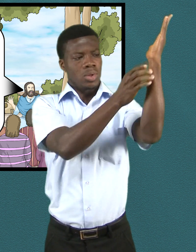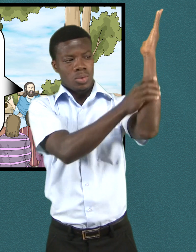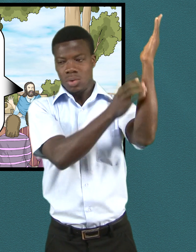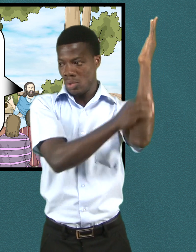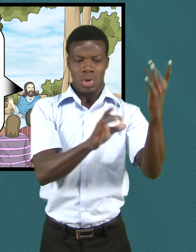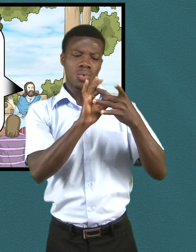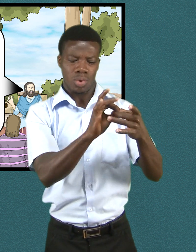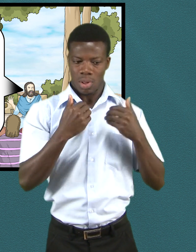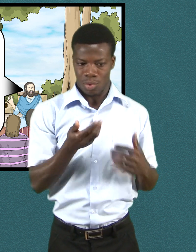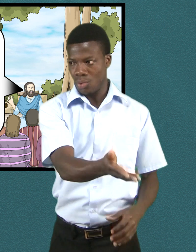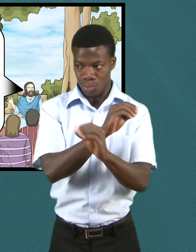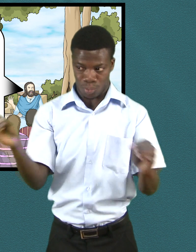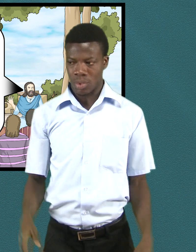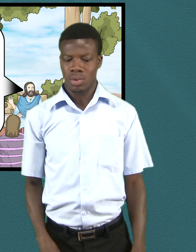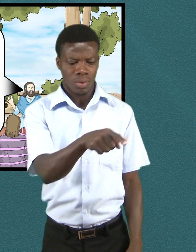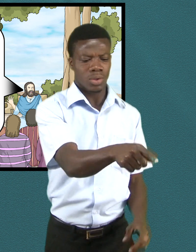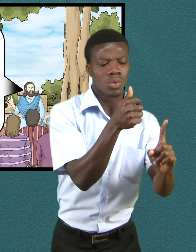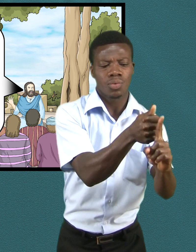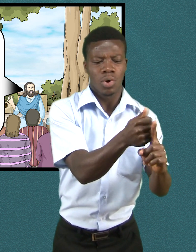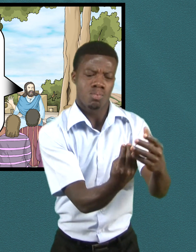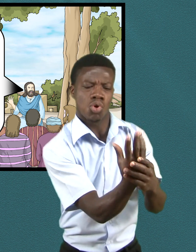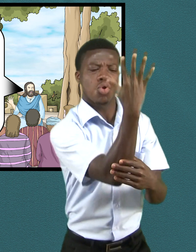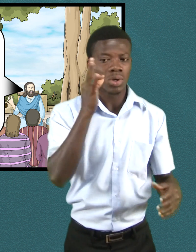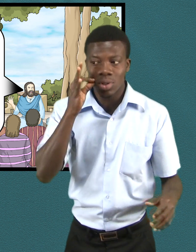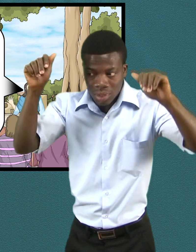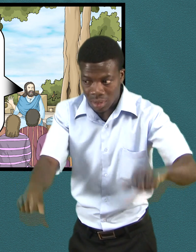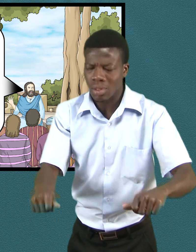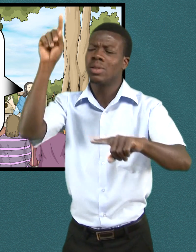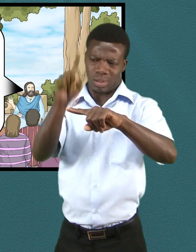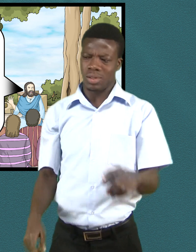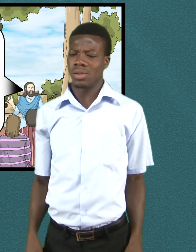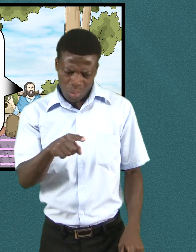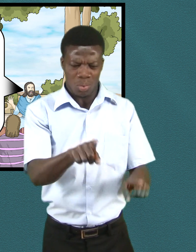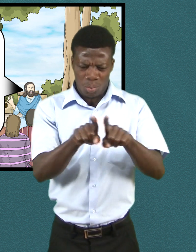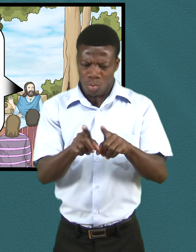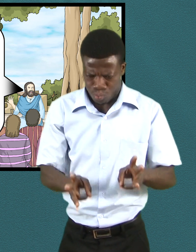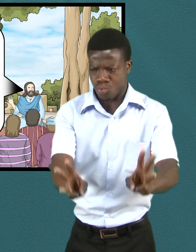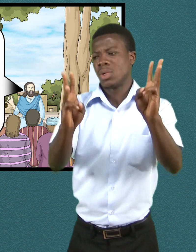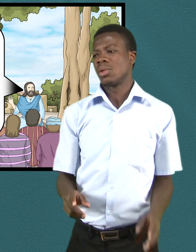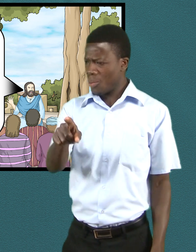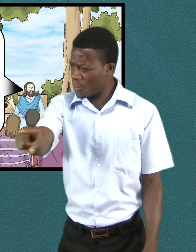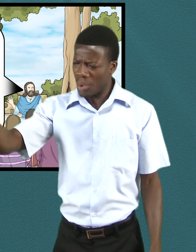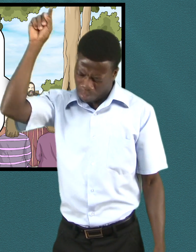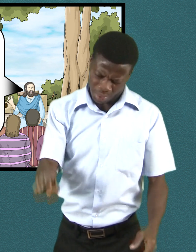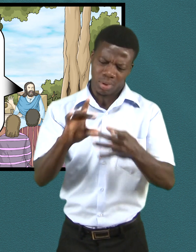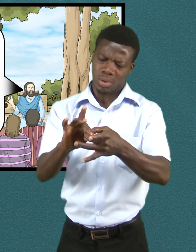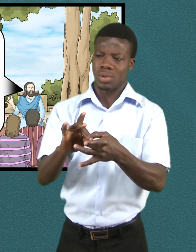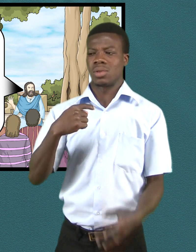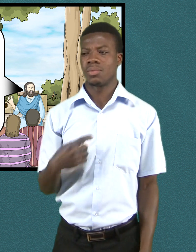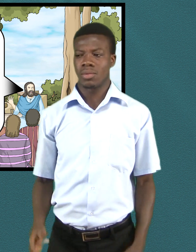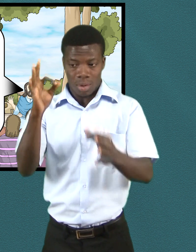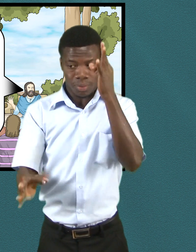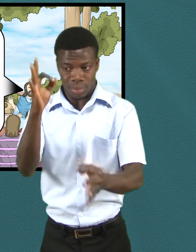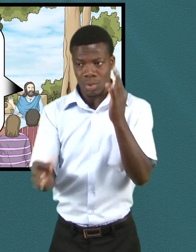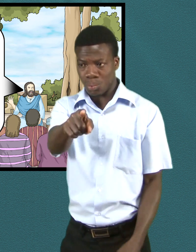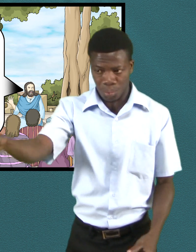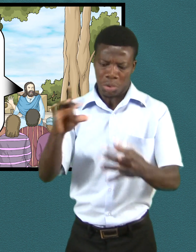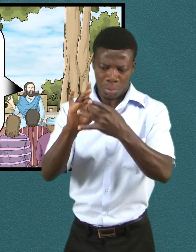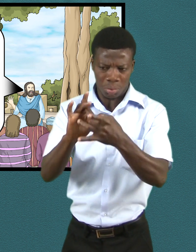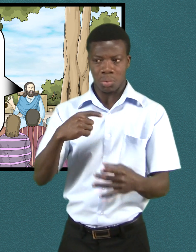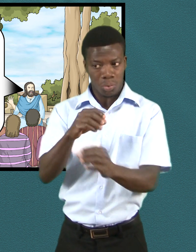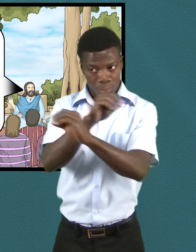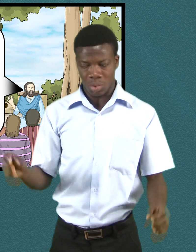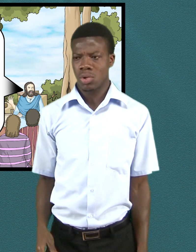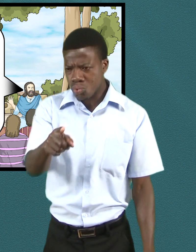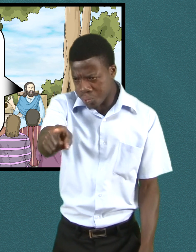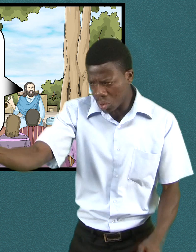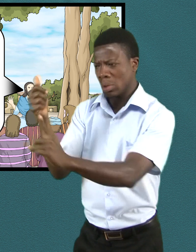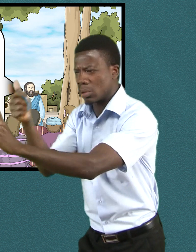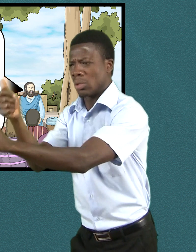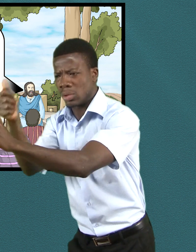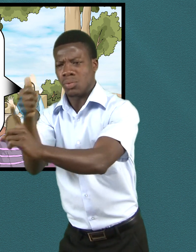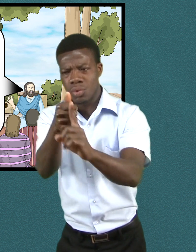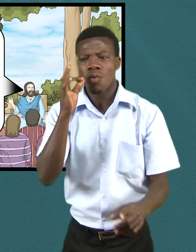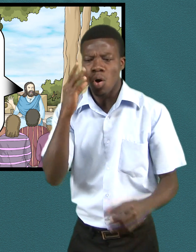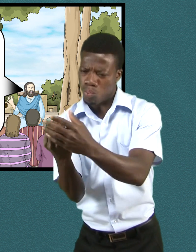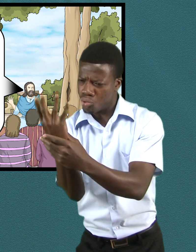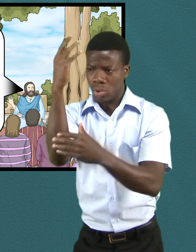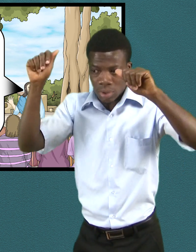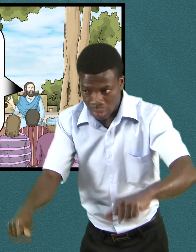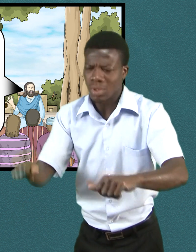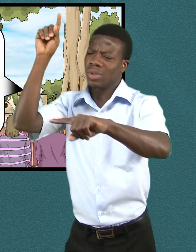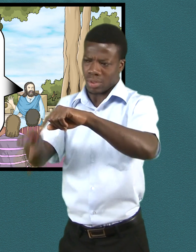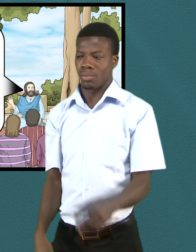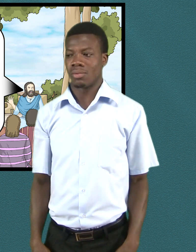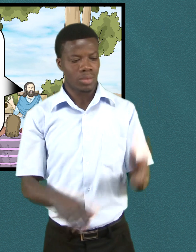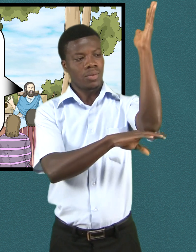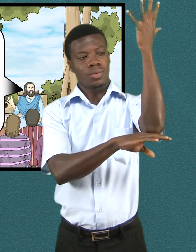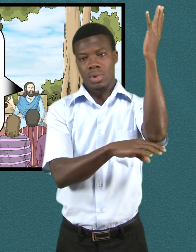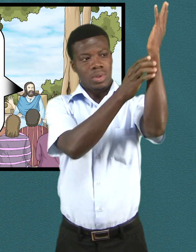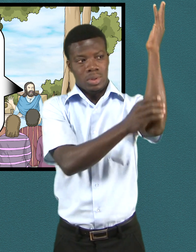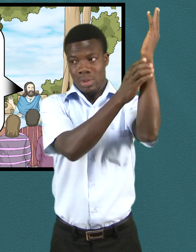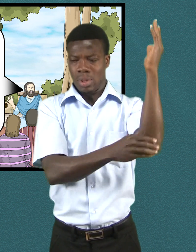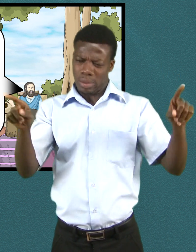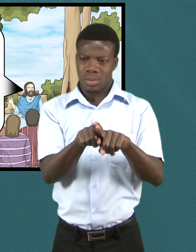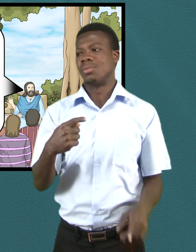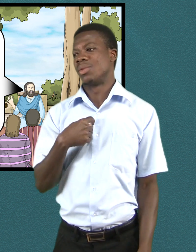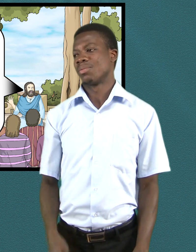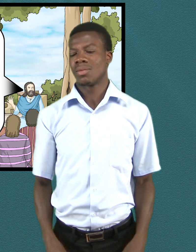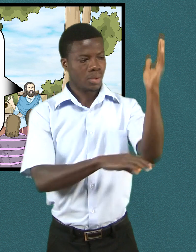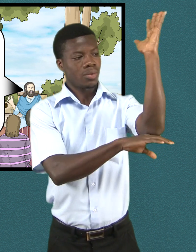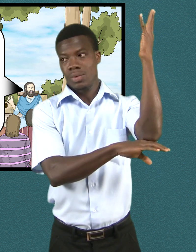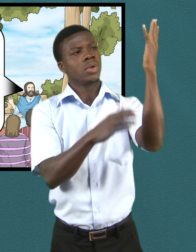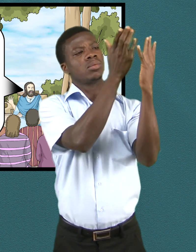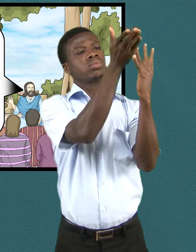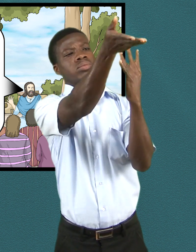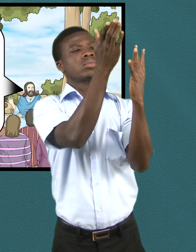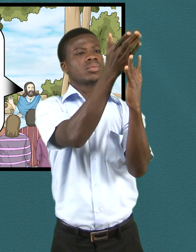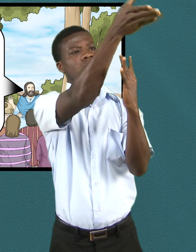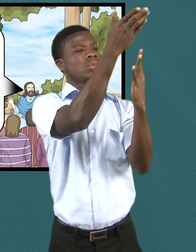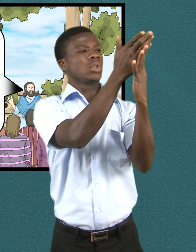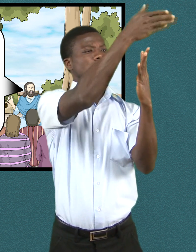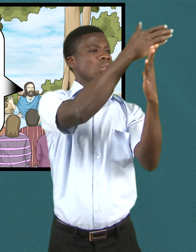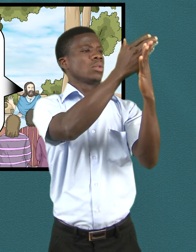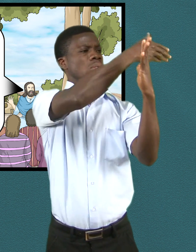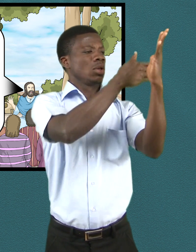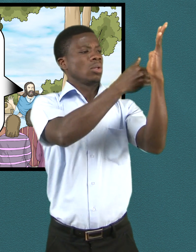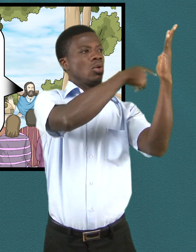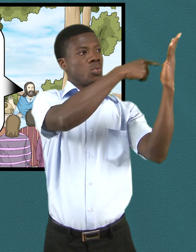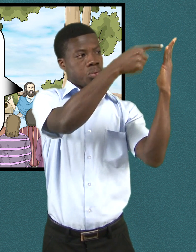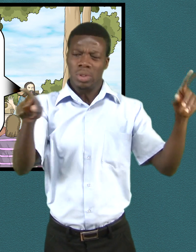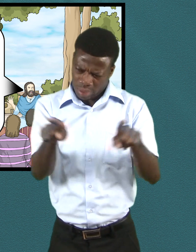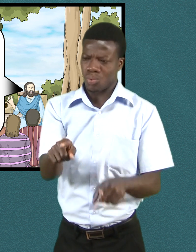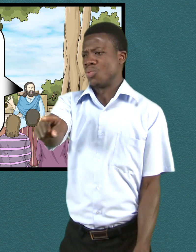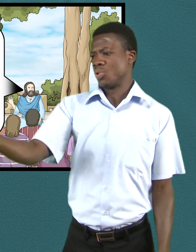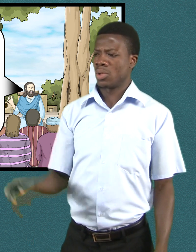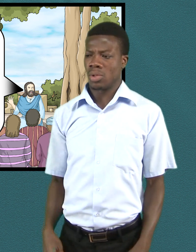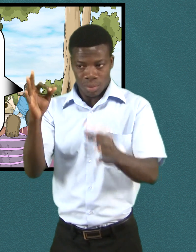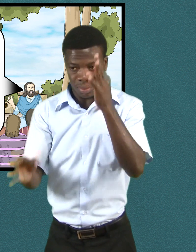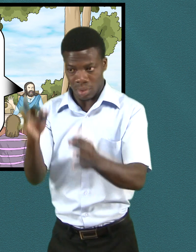Just as no branch can bear fruit by itself unless it remains in the vine, neither can you bear fruit unless you remain in Me.